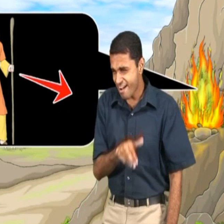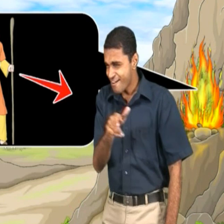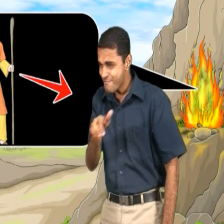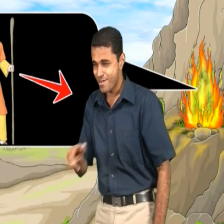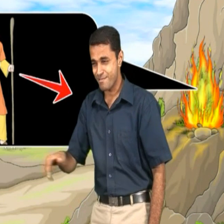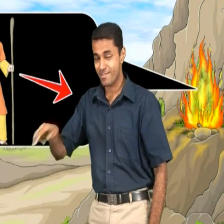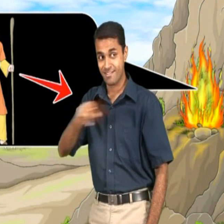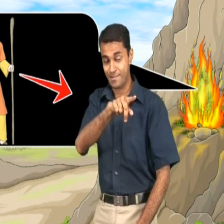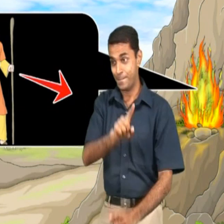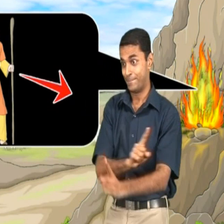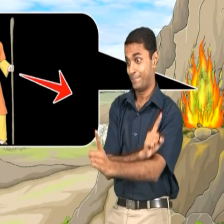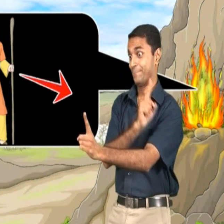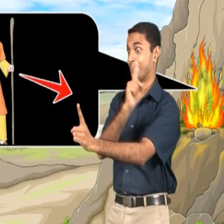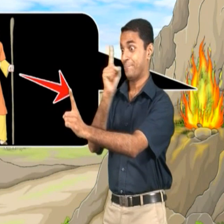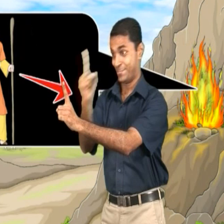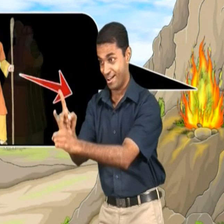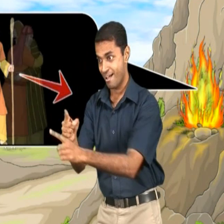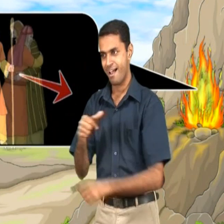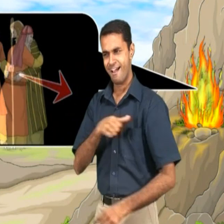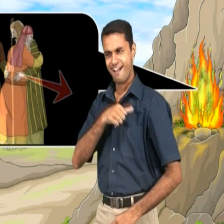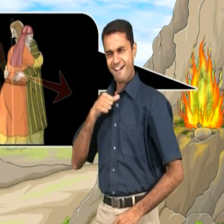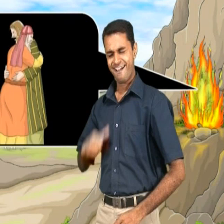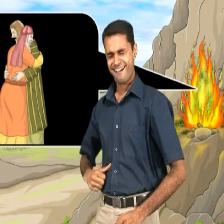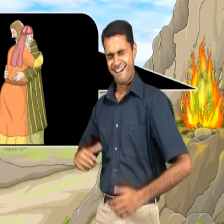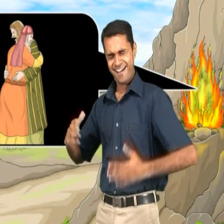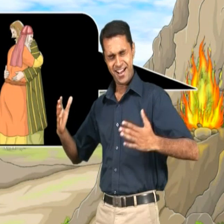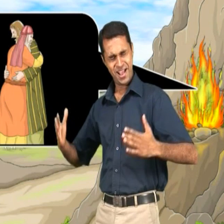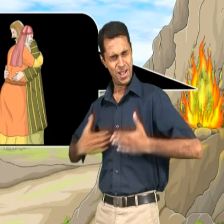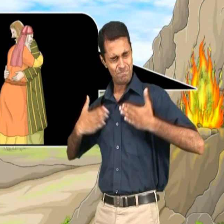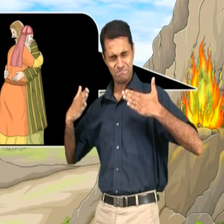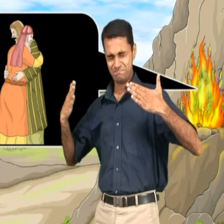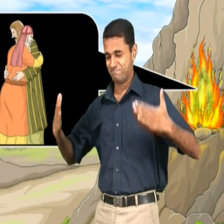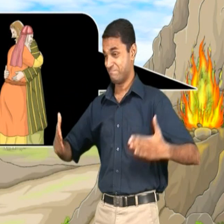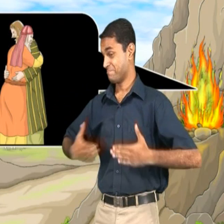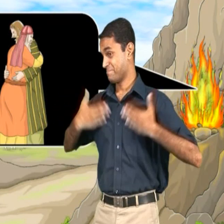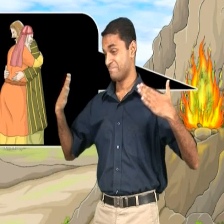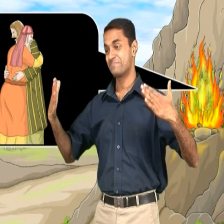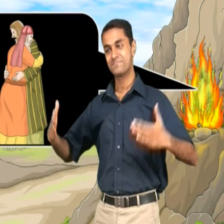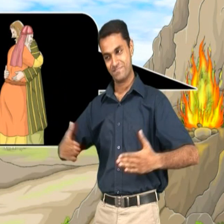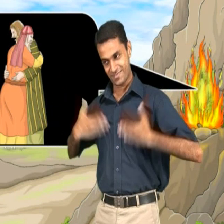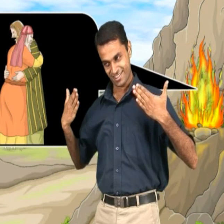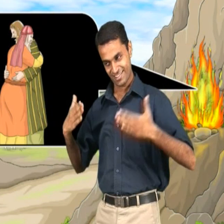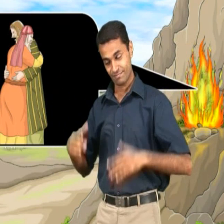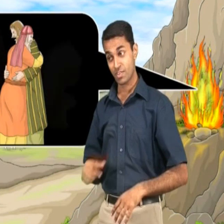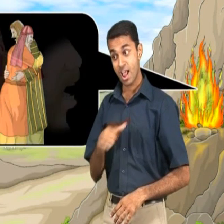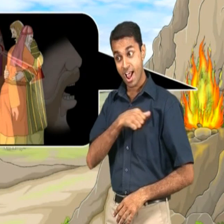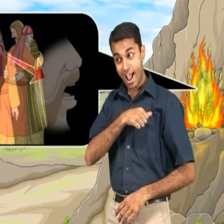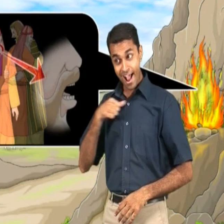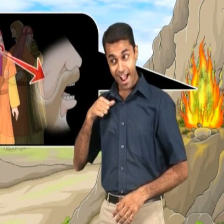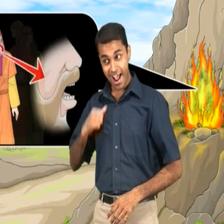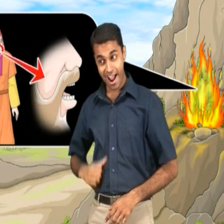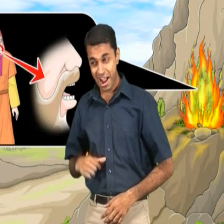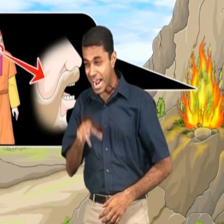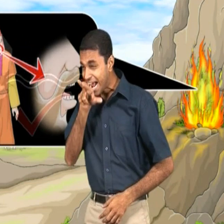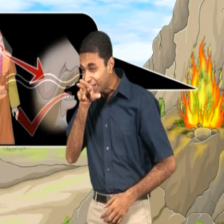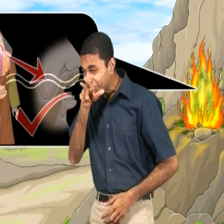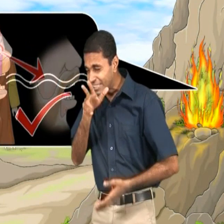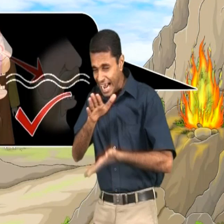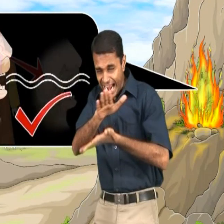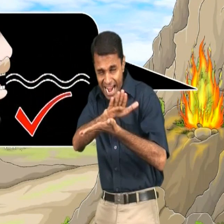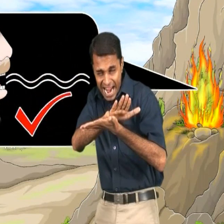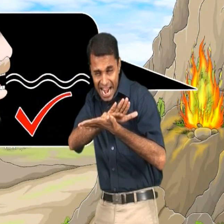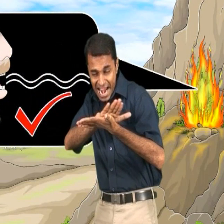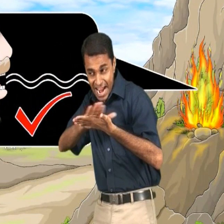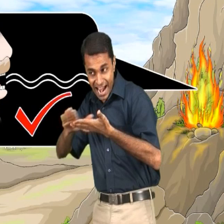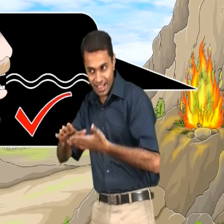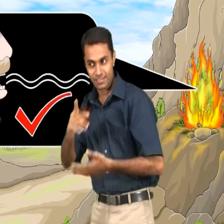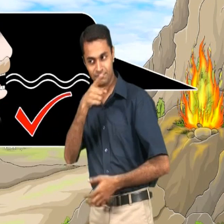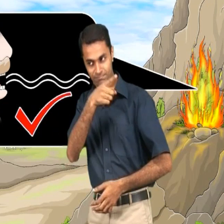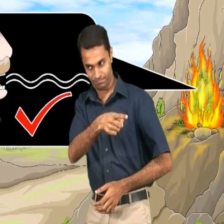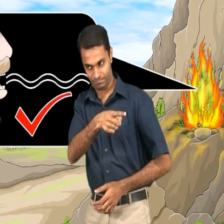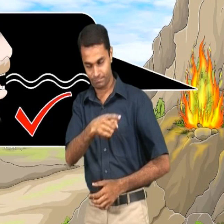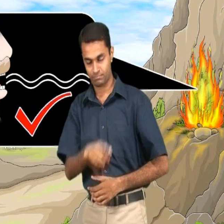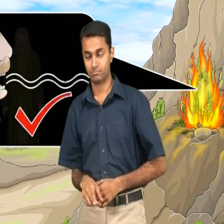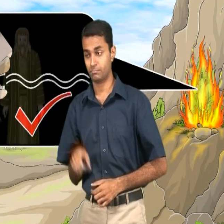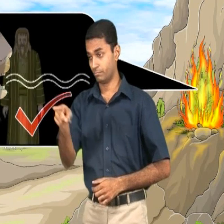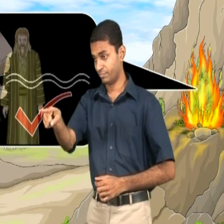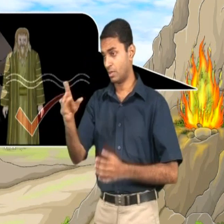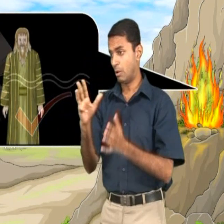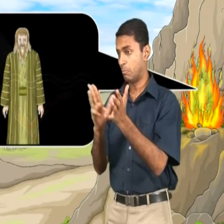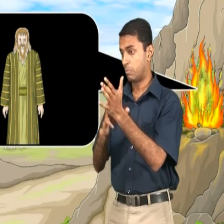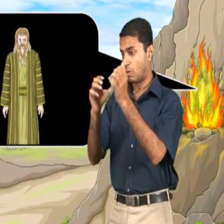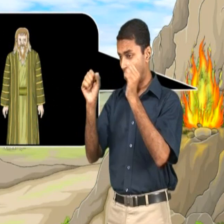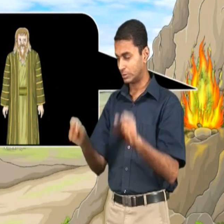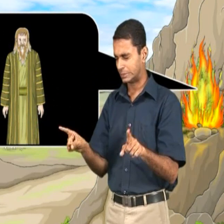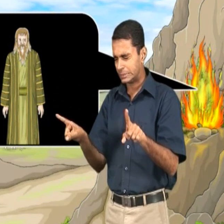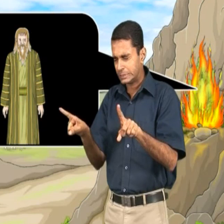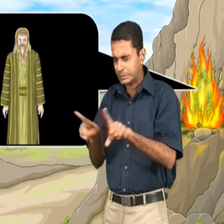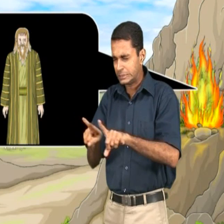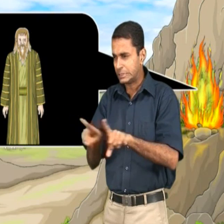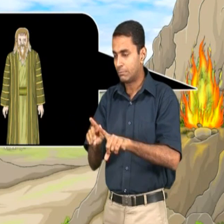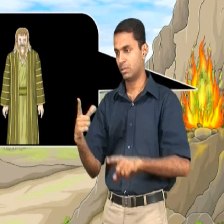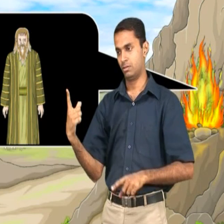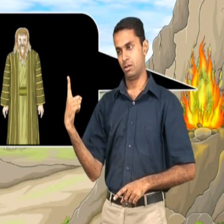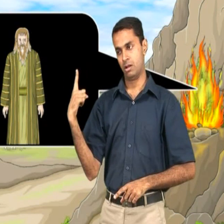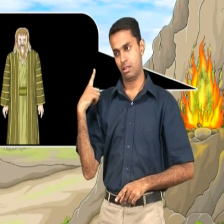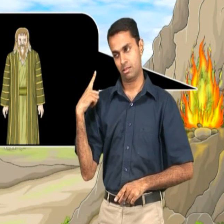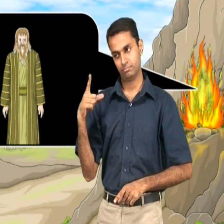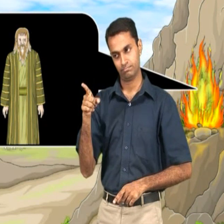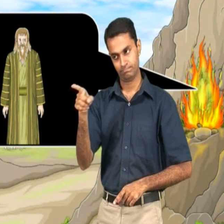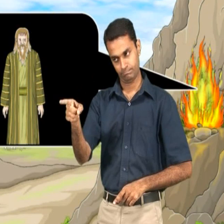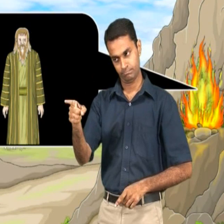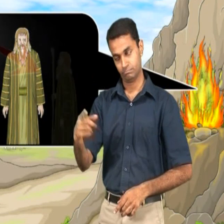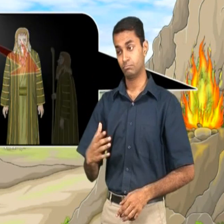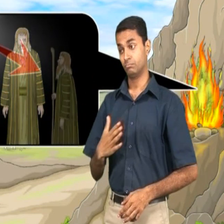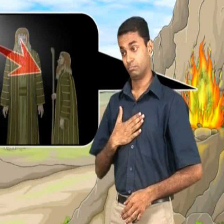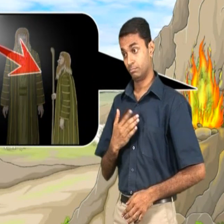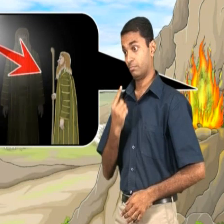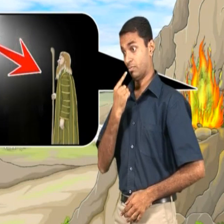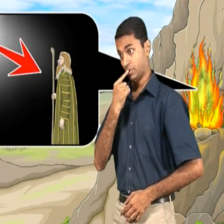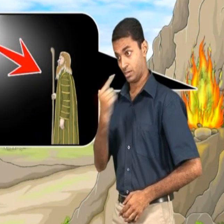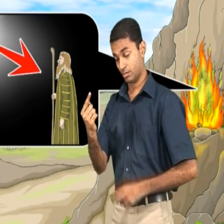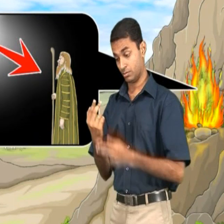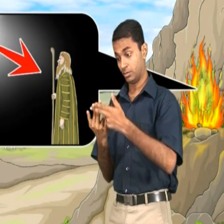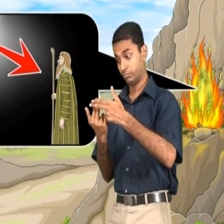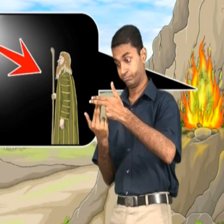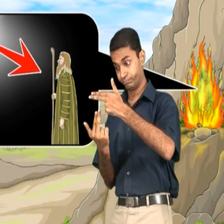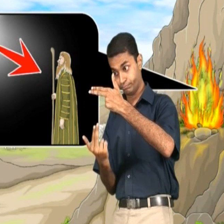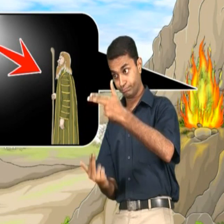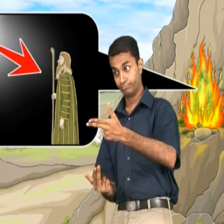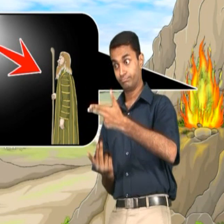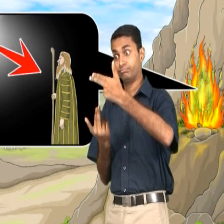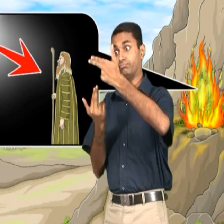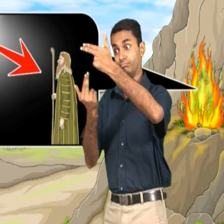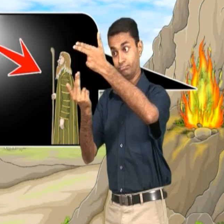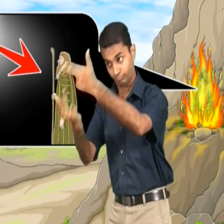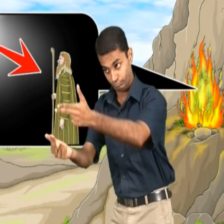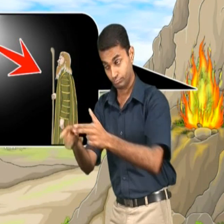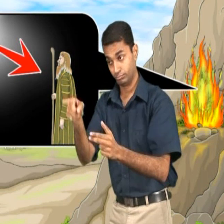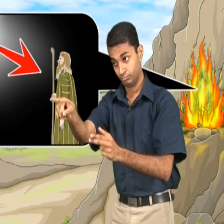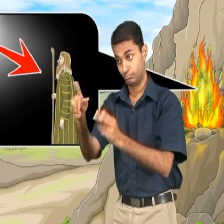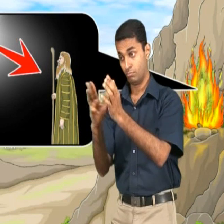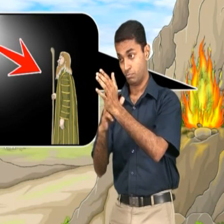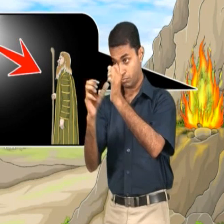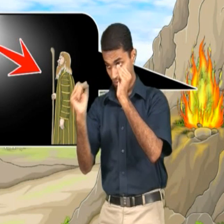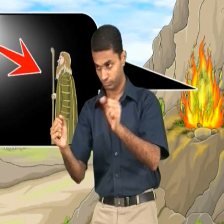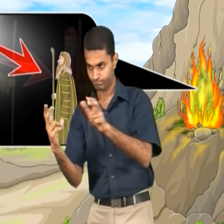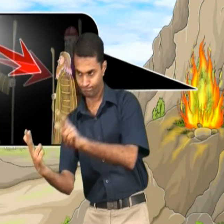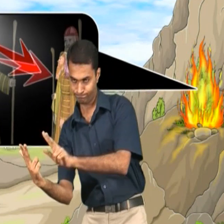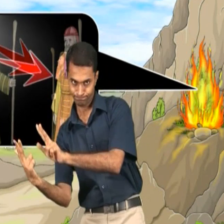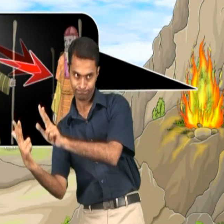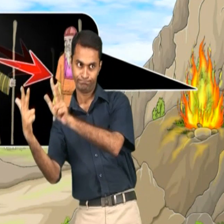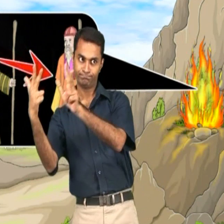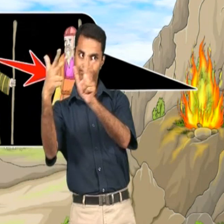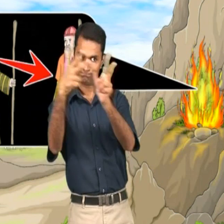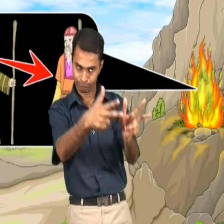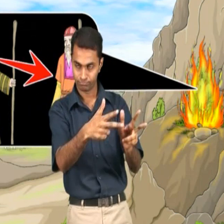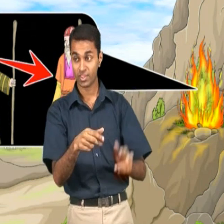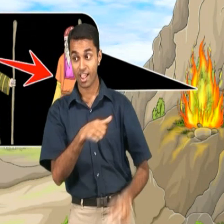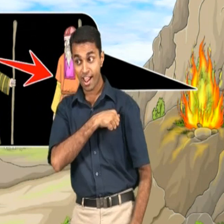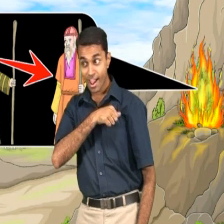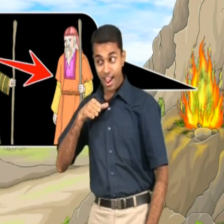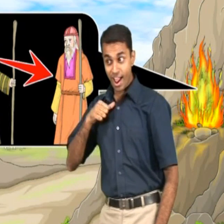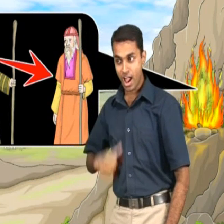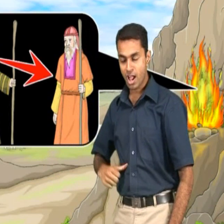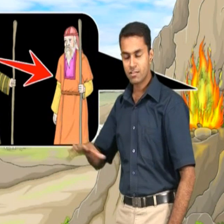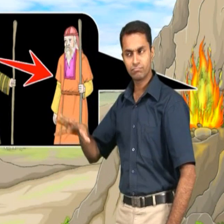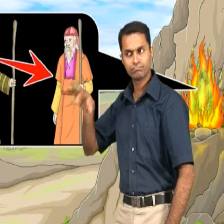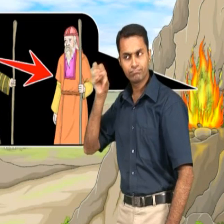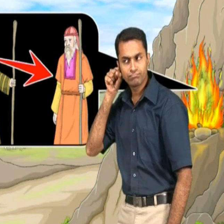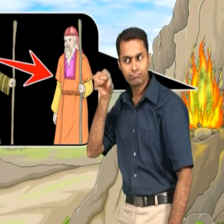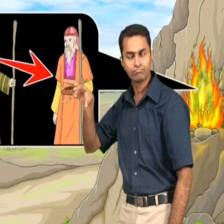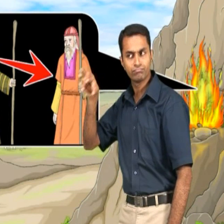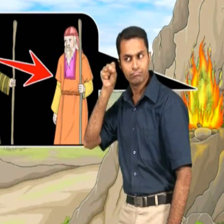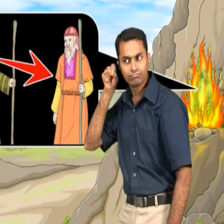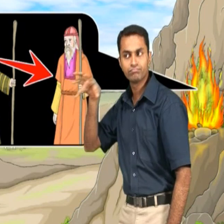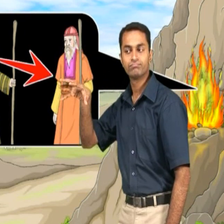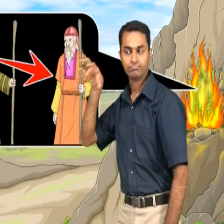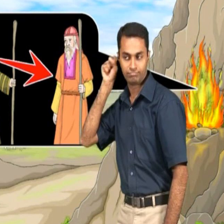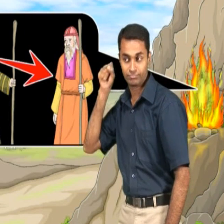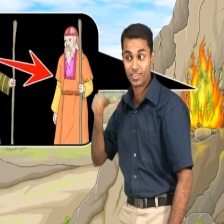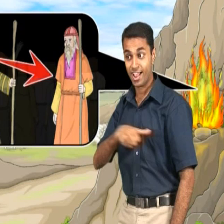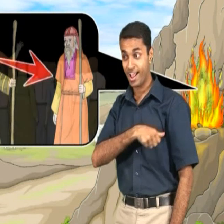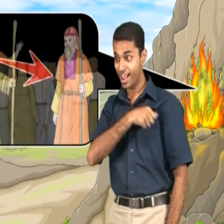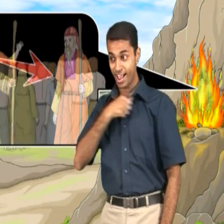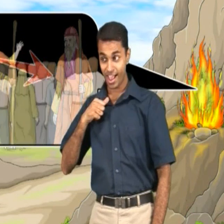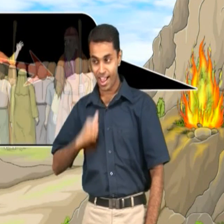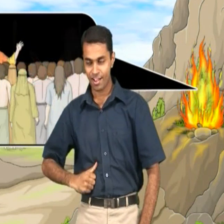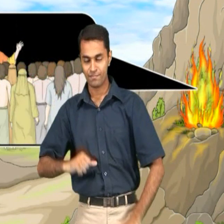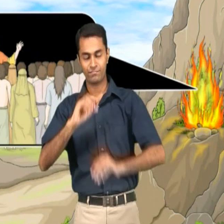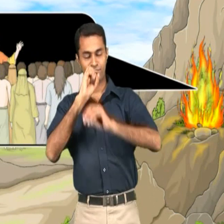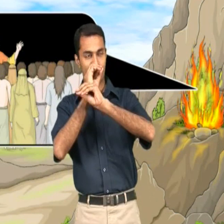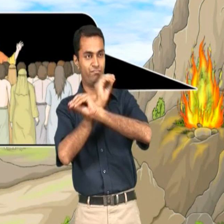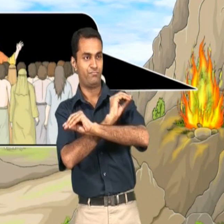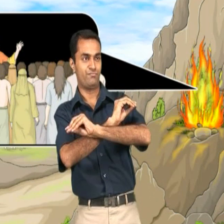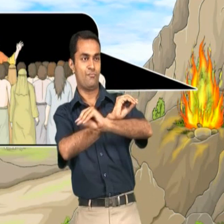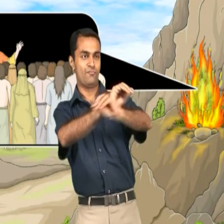When he sees you, he will be glad in his heart. You are to speak to him and put the words in his mouth. I will help both of you to speak, and I will teach you what to do.